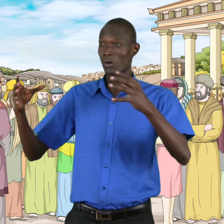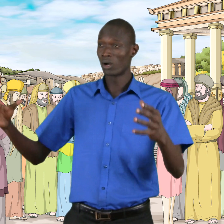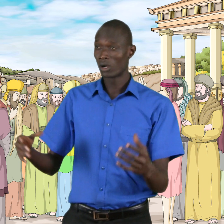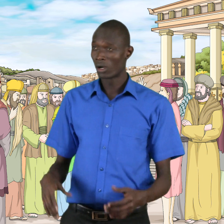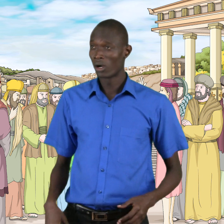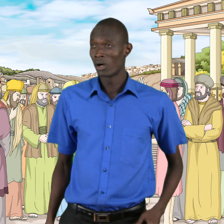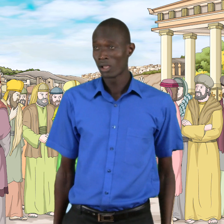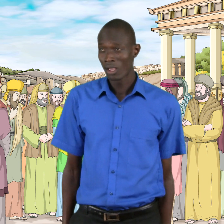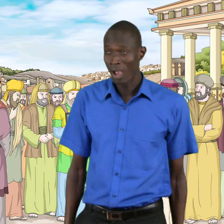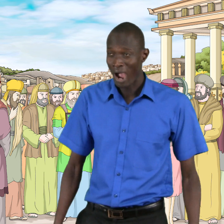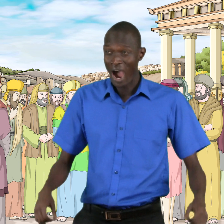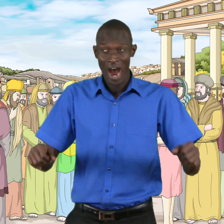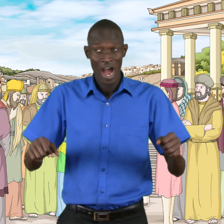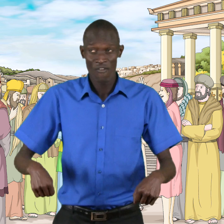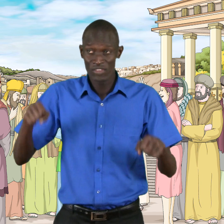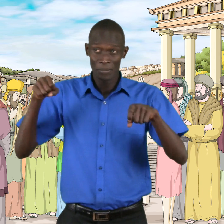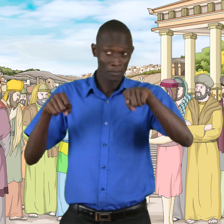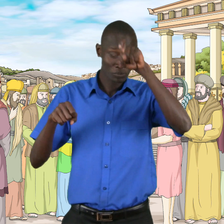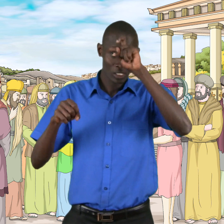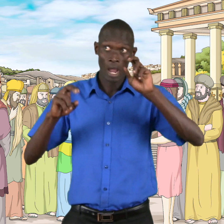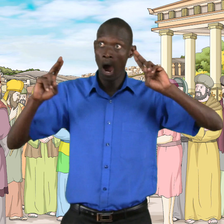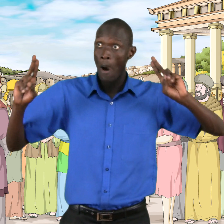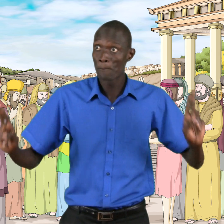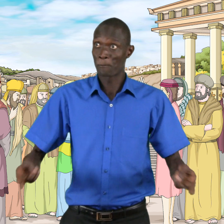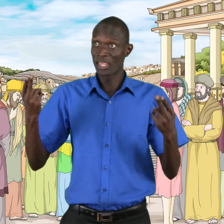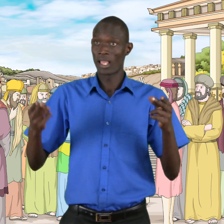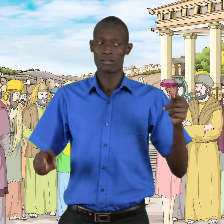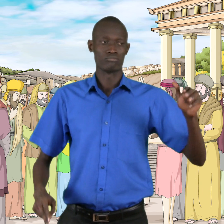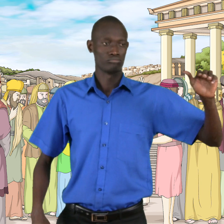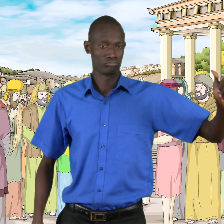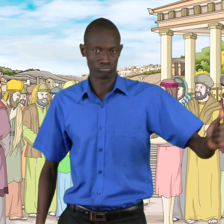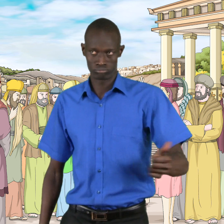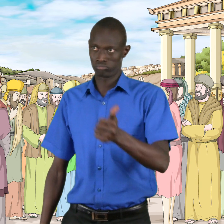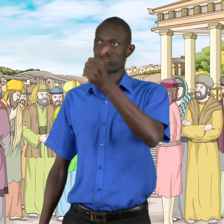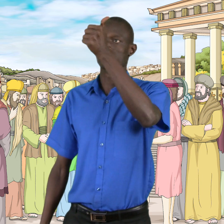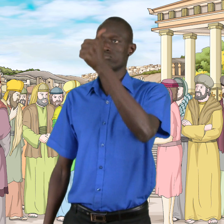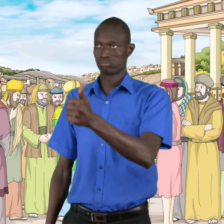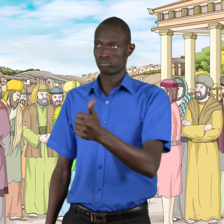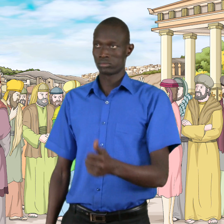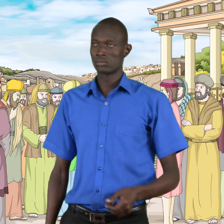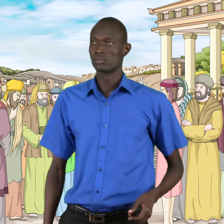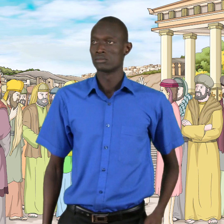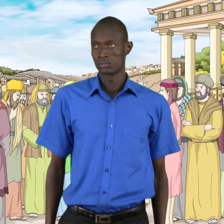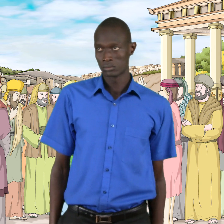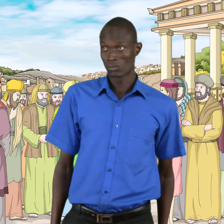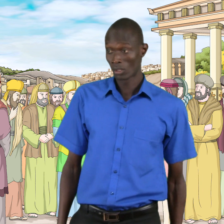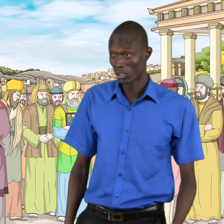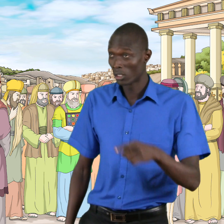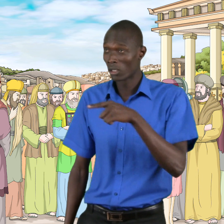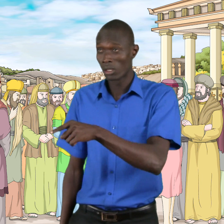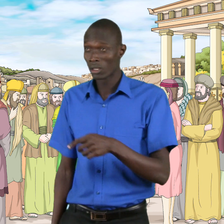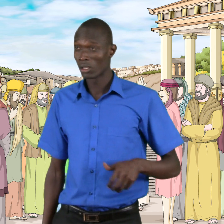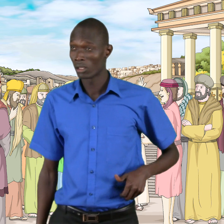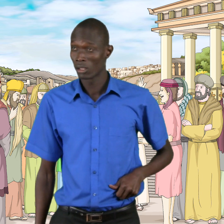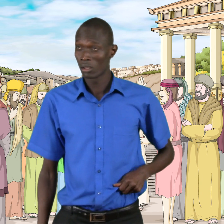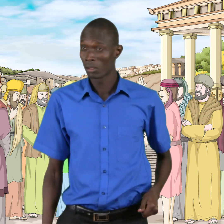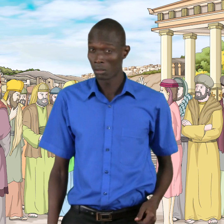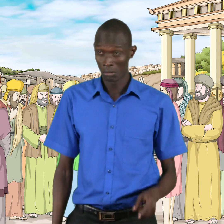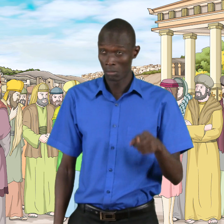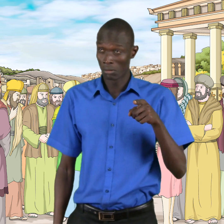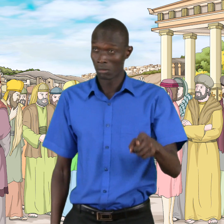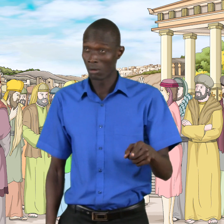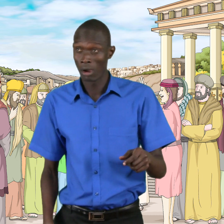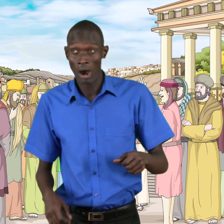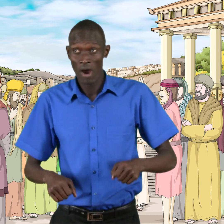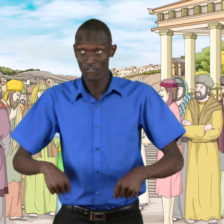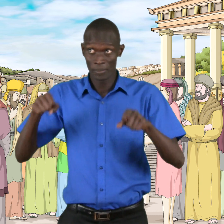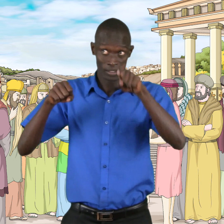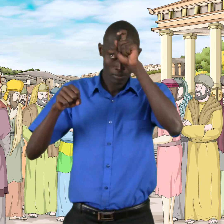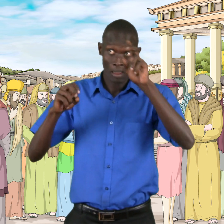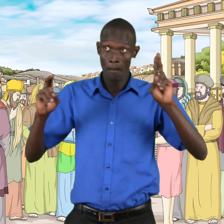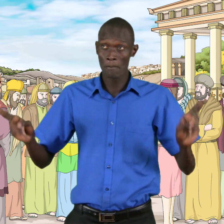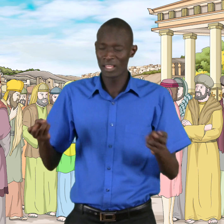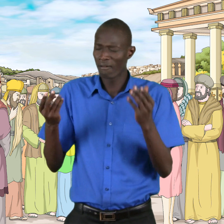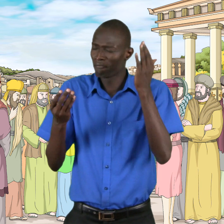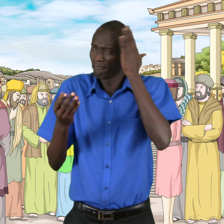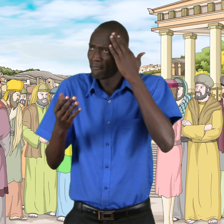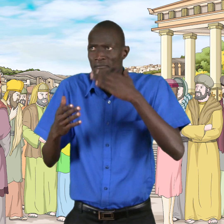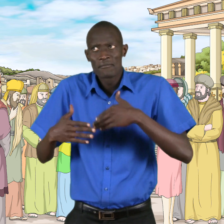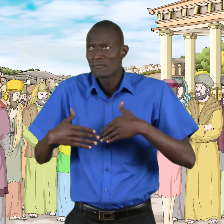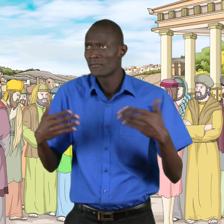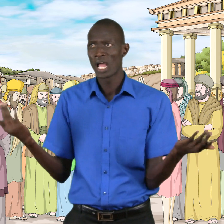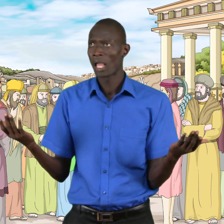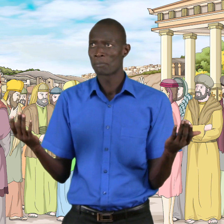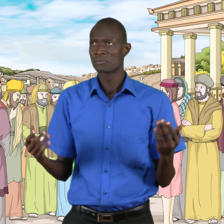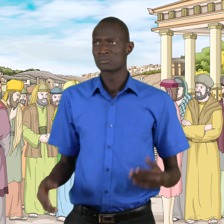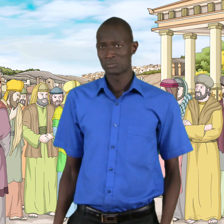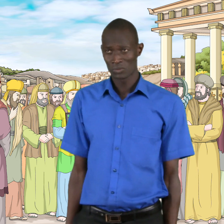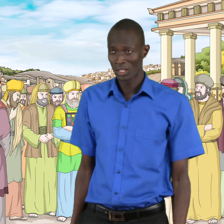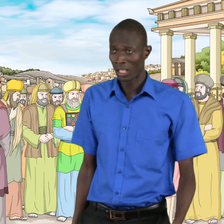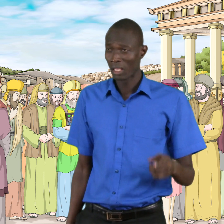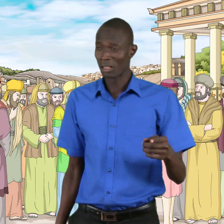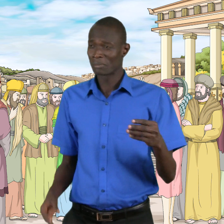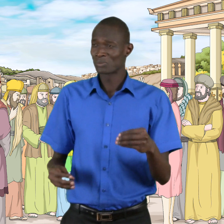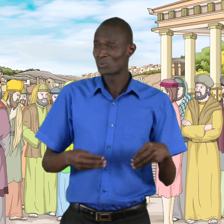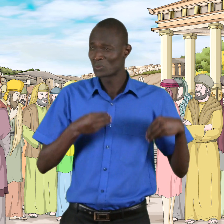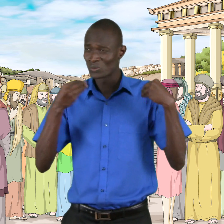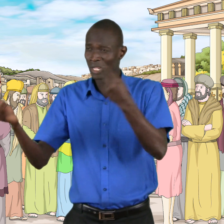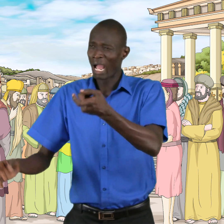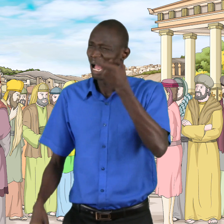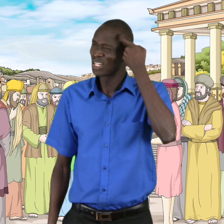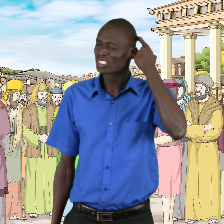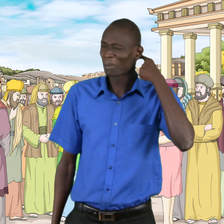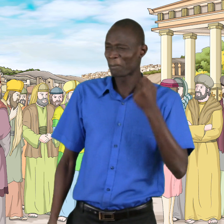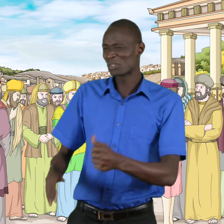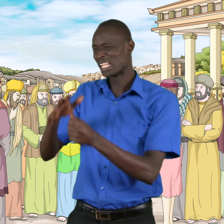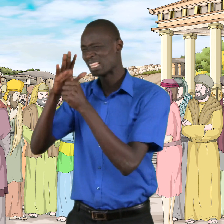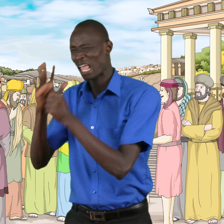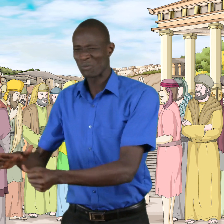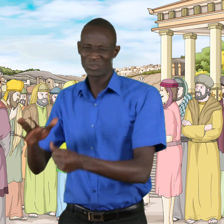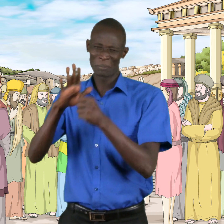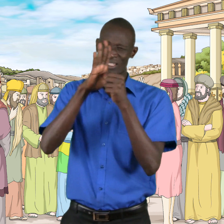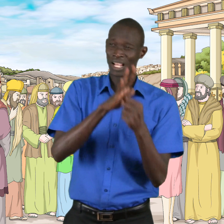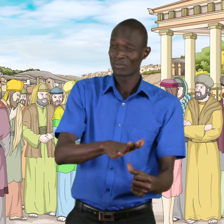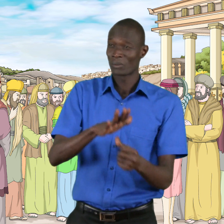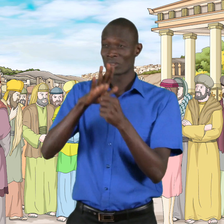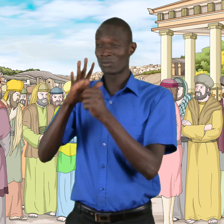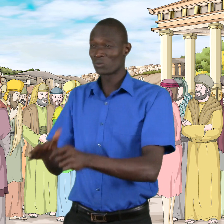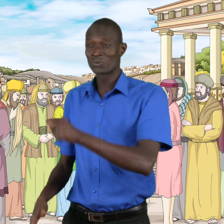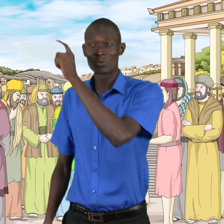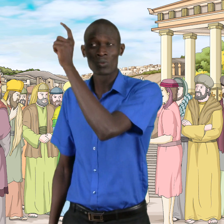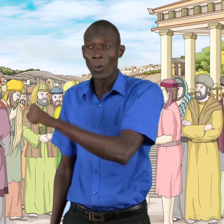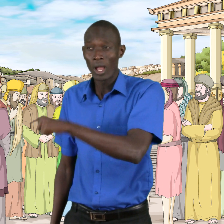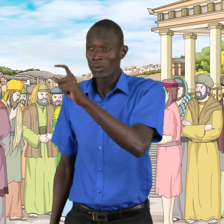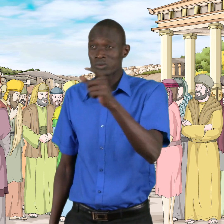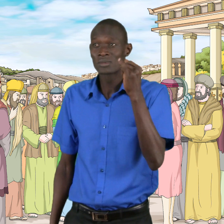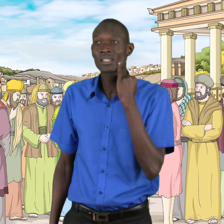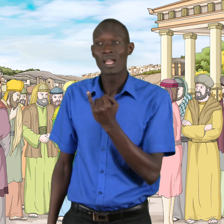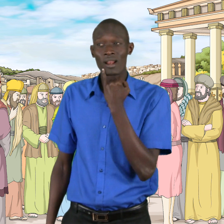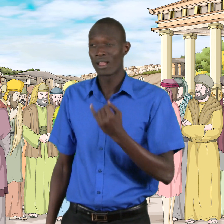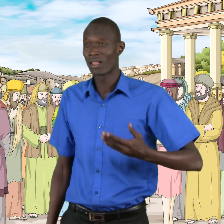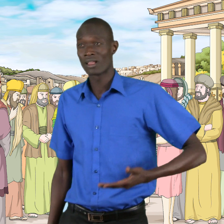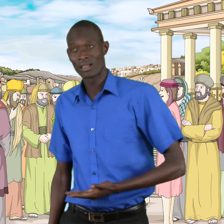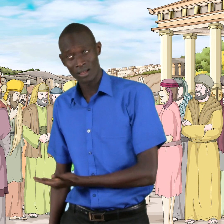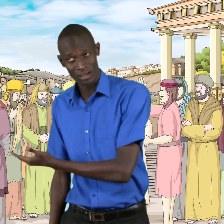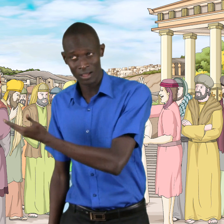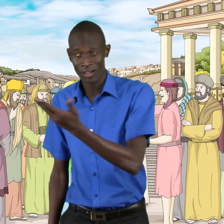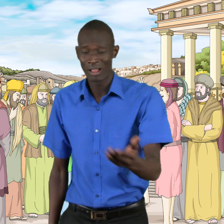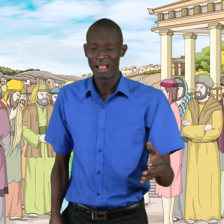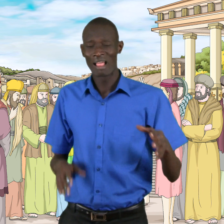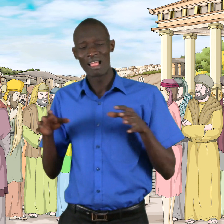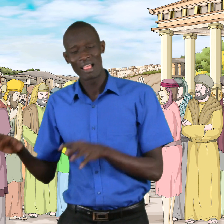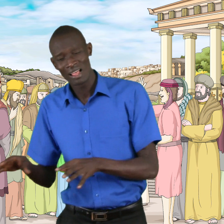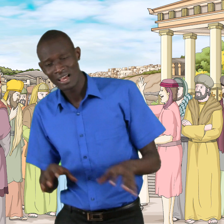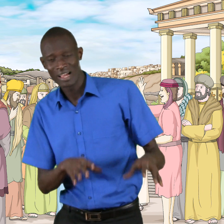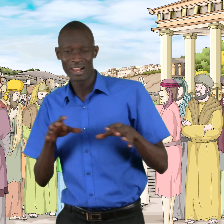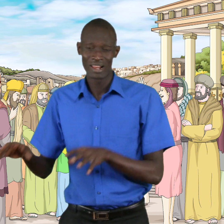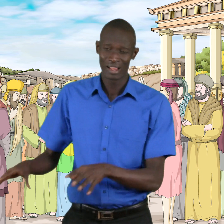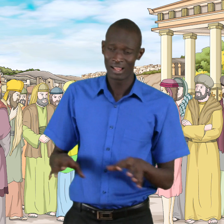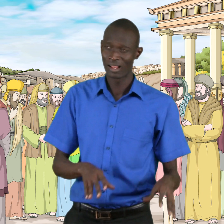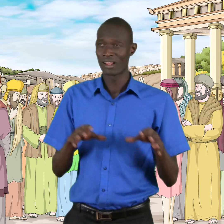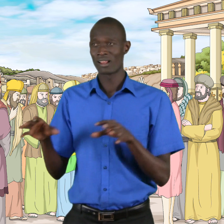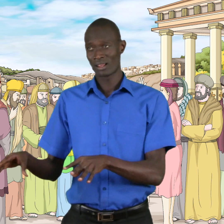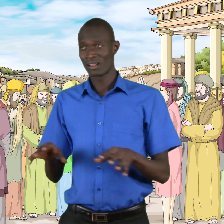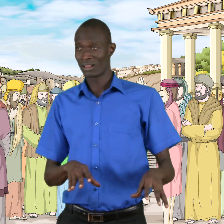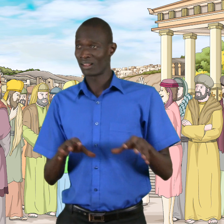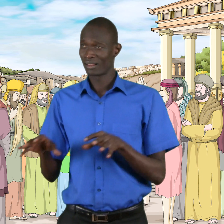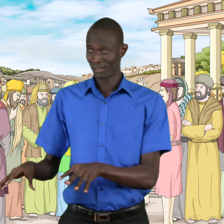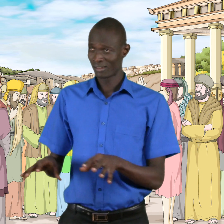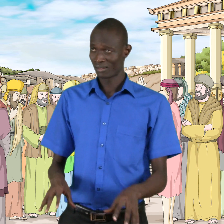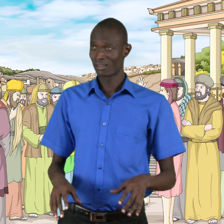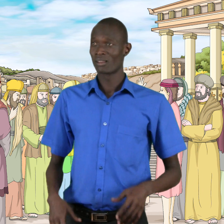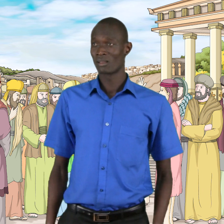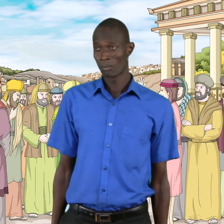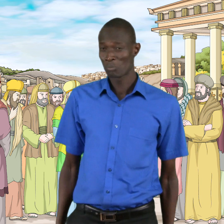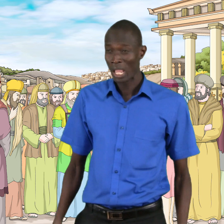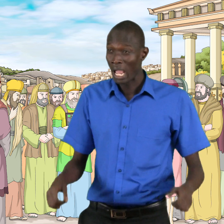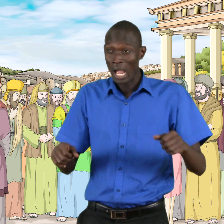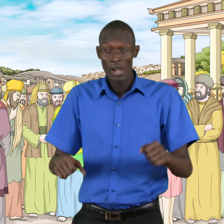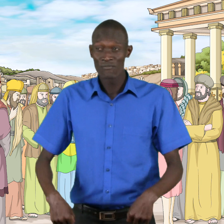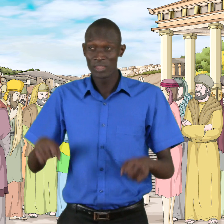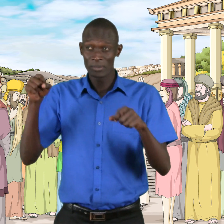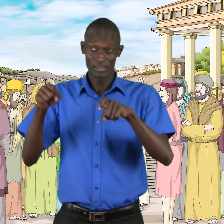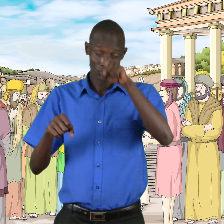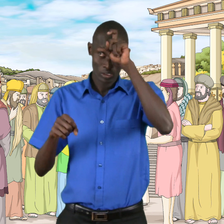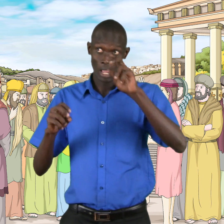Then another king, who knew nothing of Joseph, arose over Egypt.